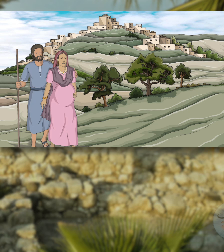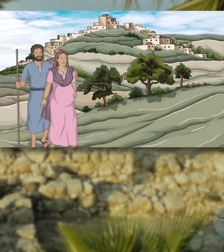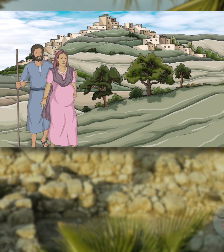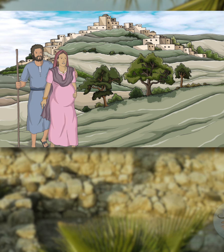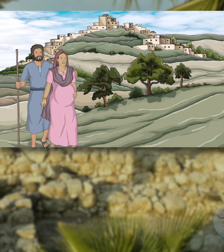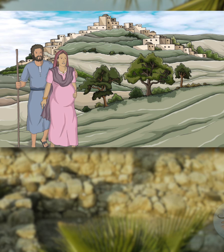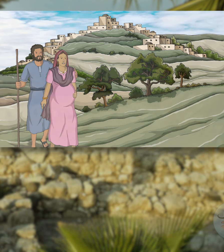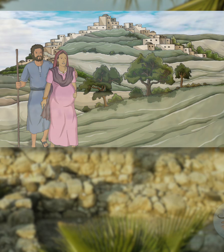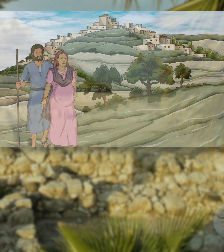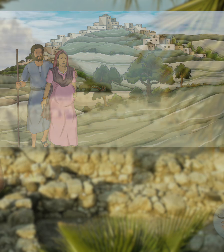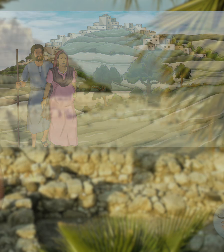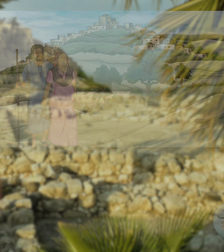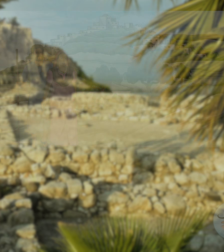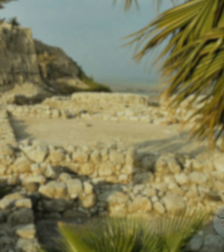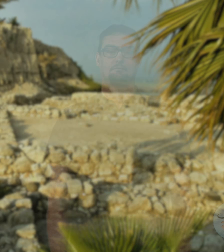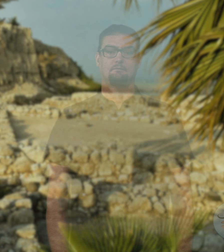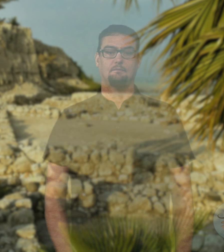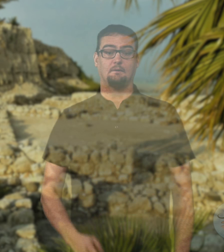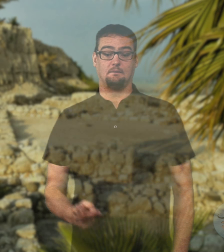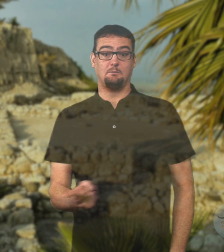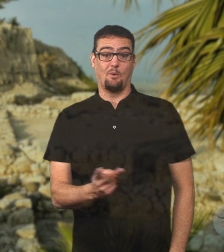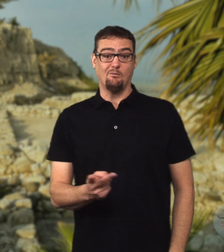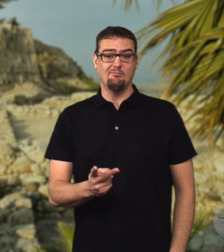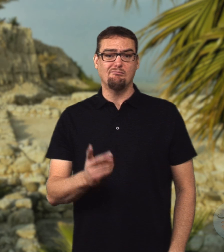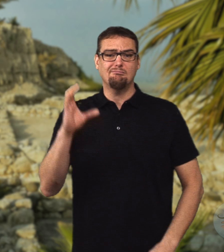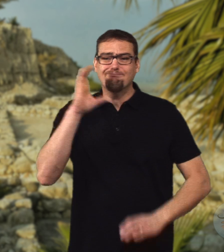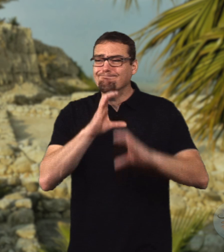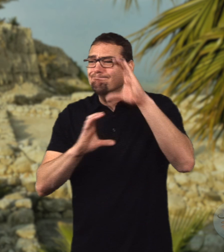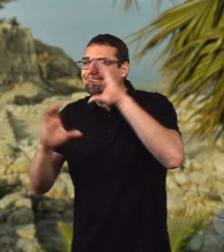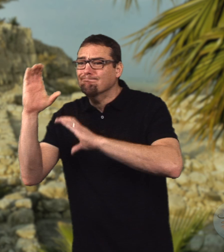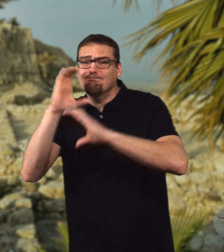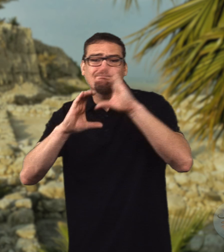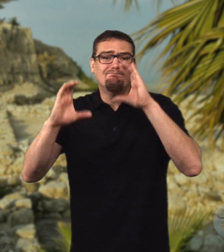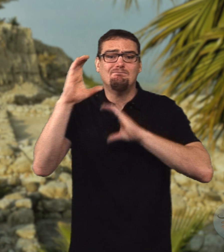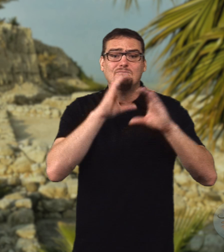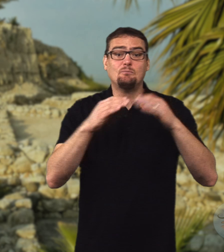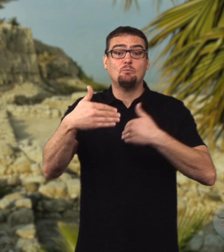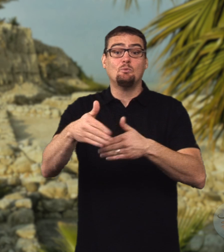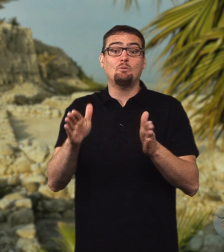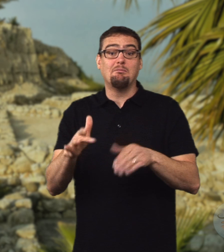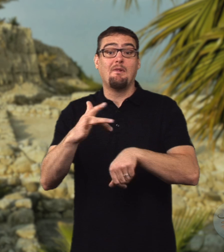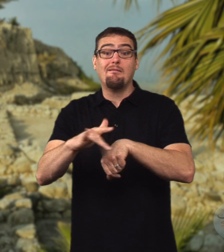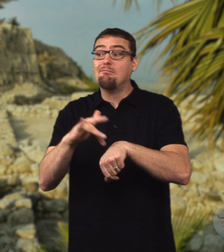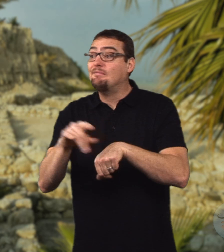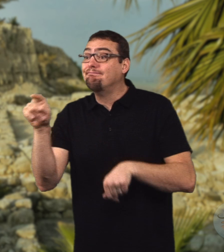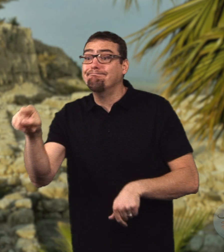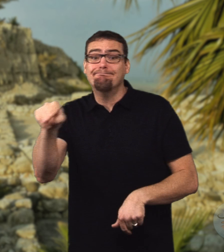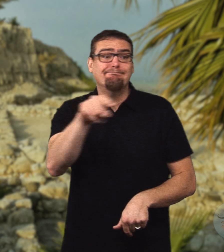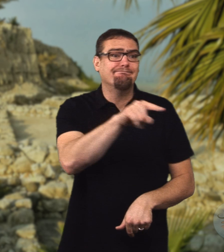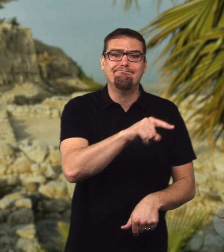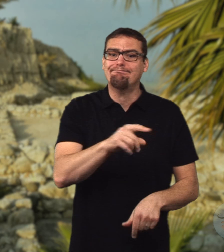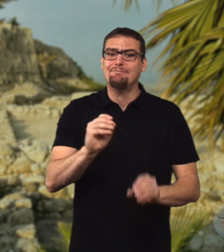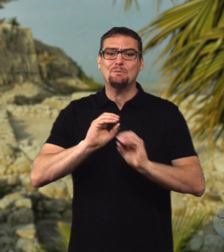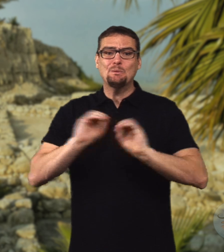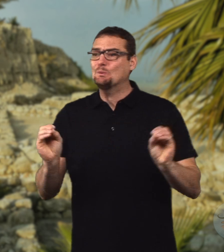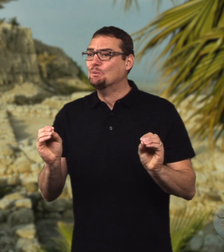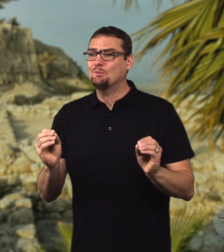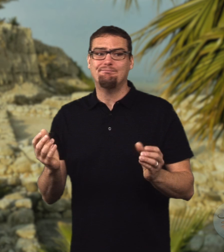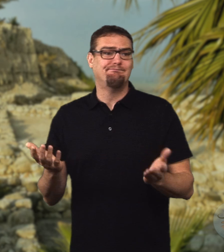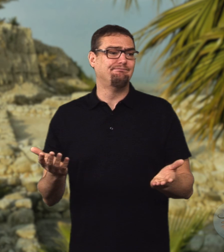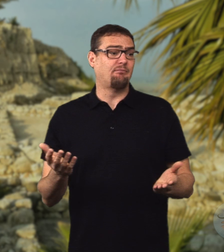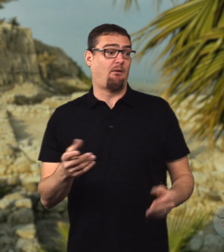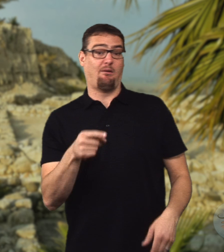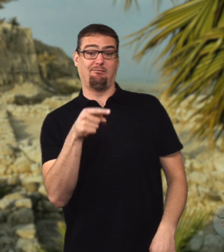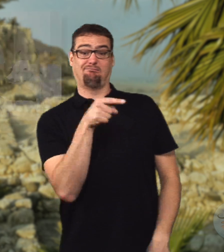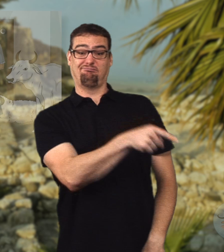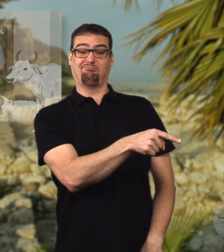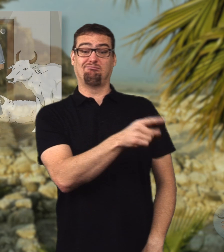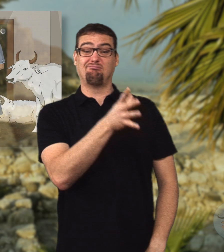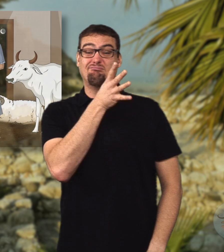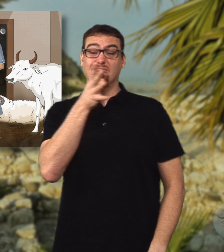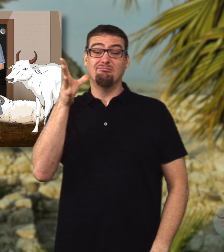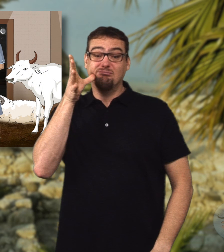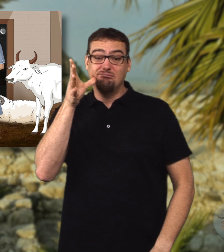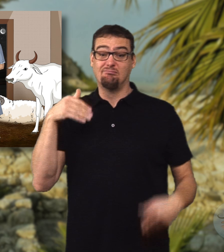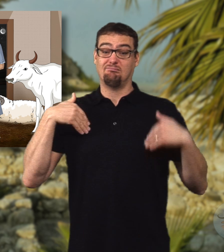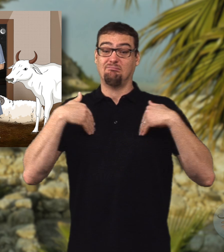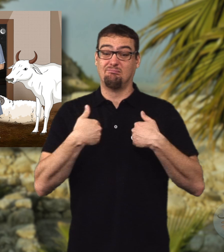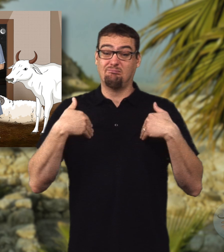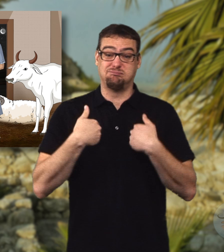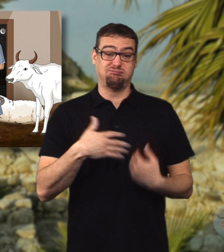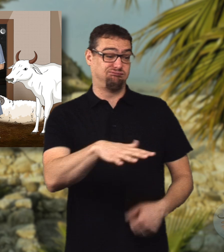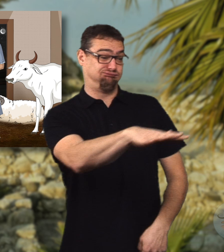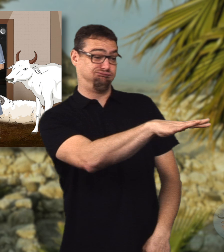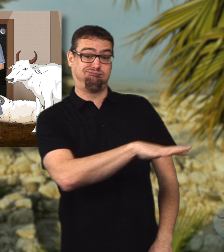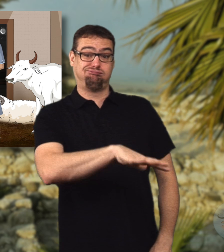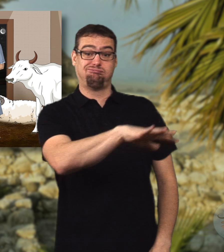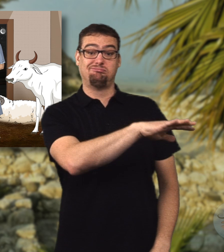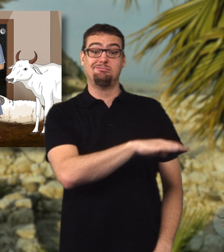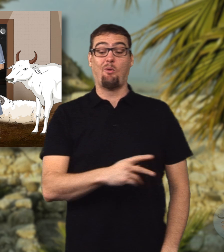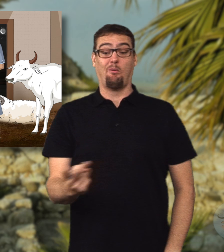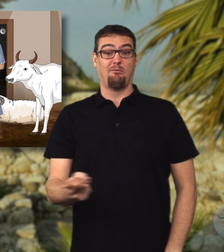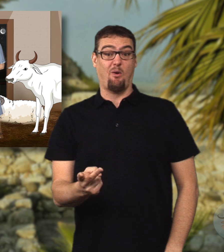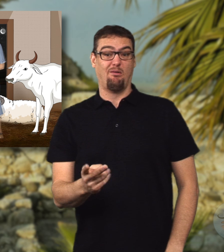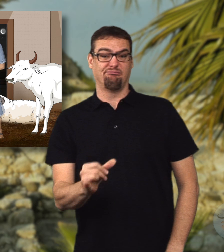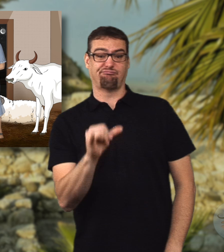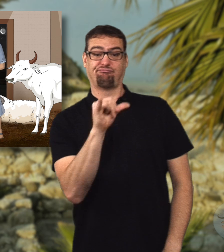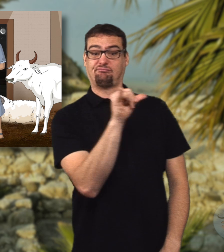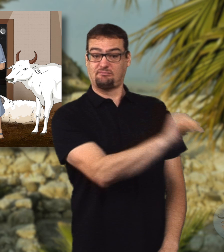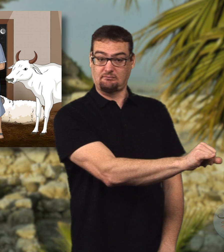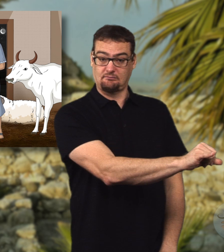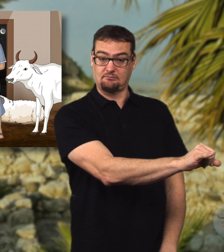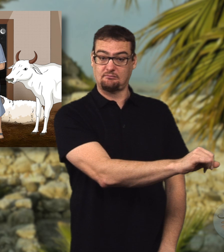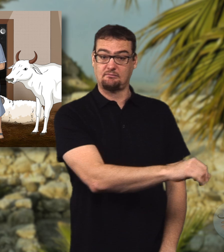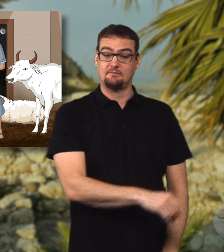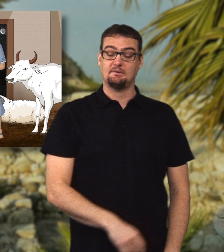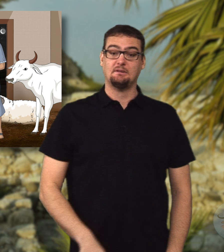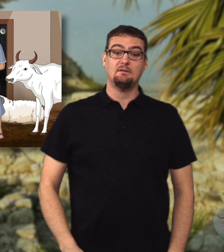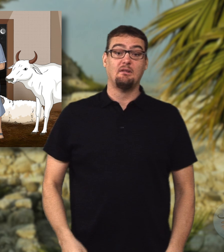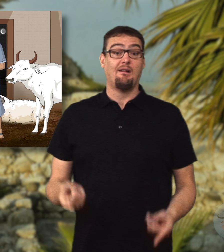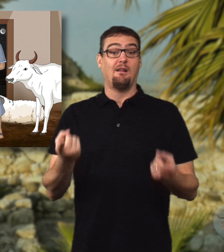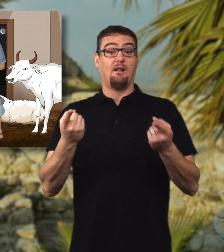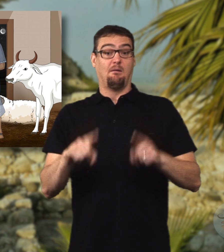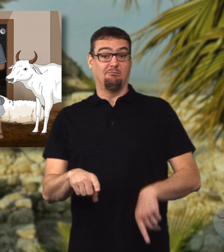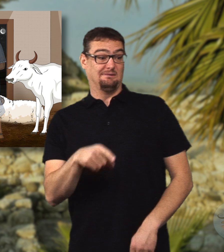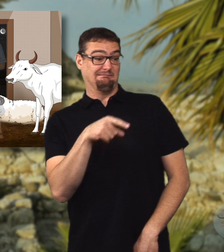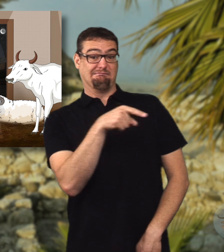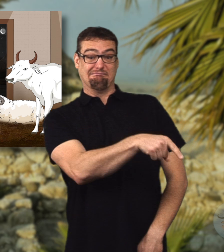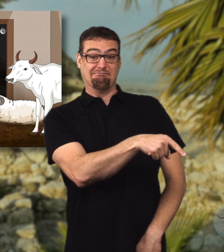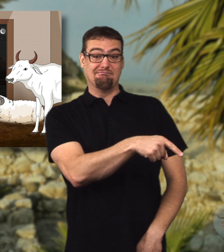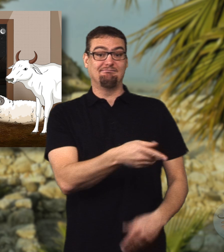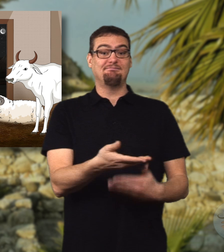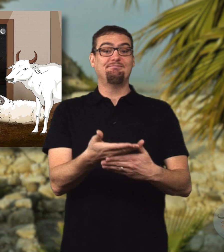While they were there, the time came for her Child to be born.